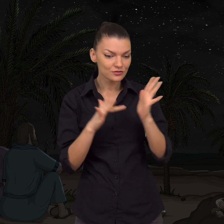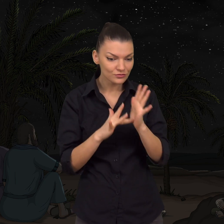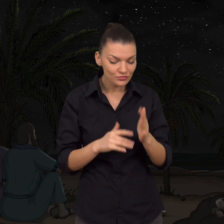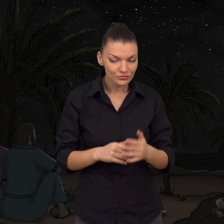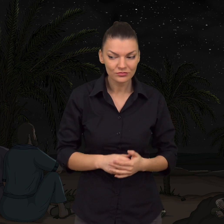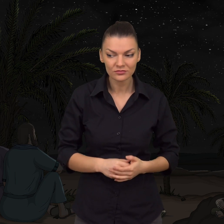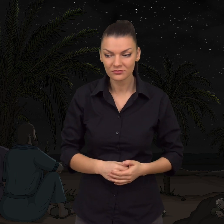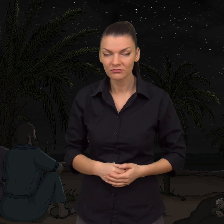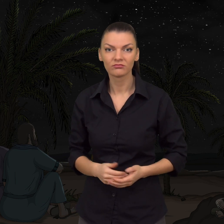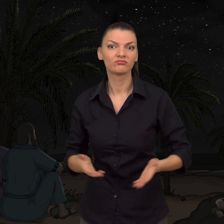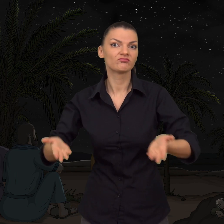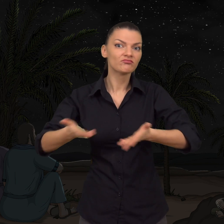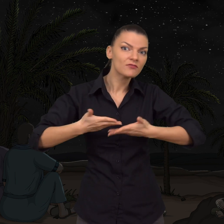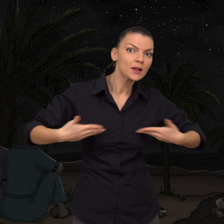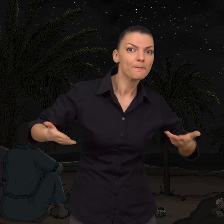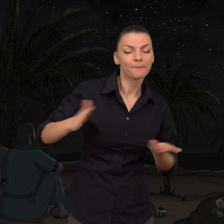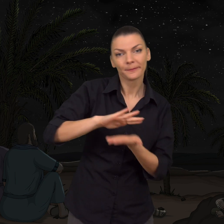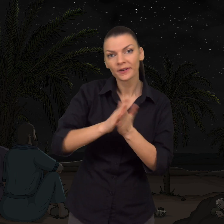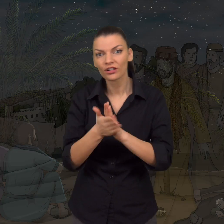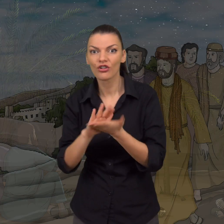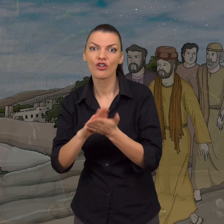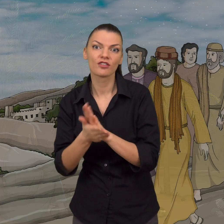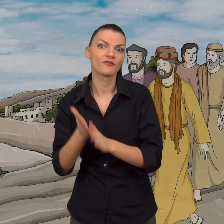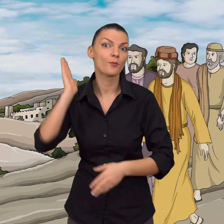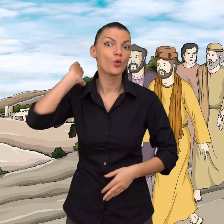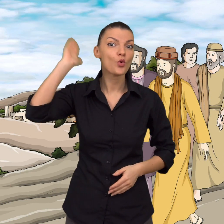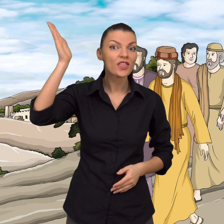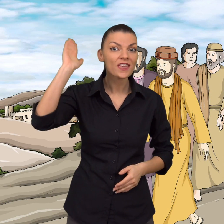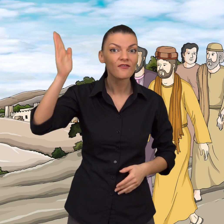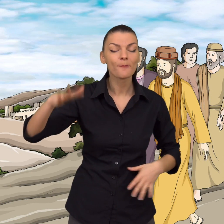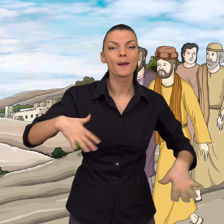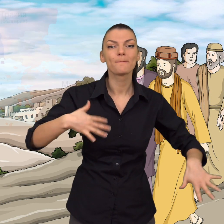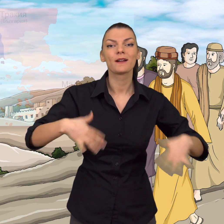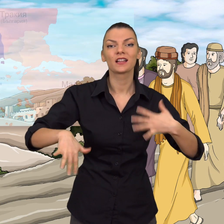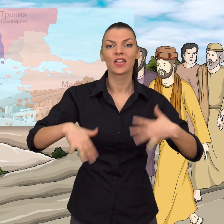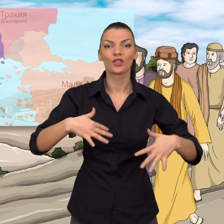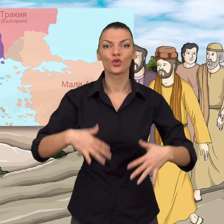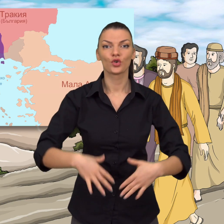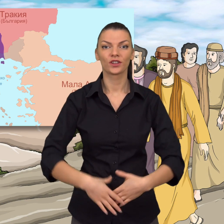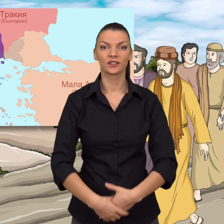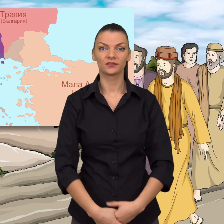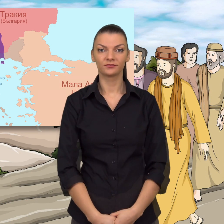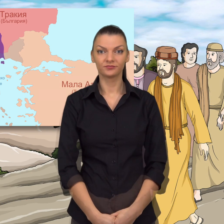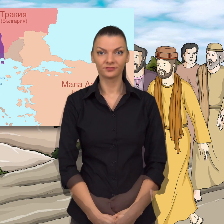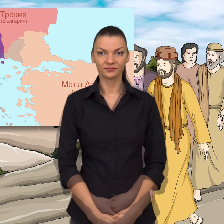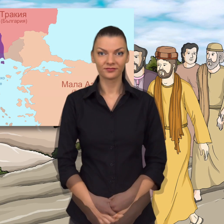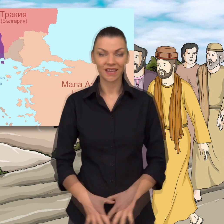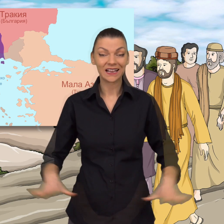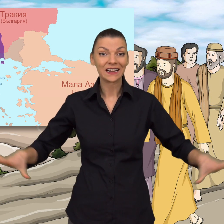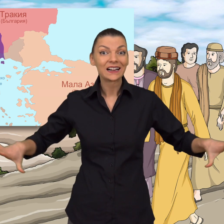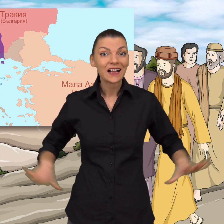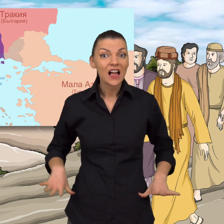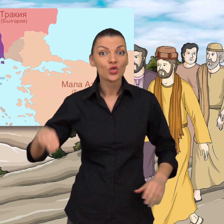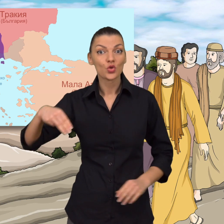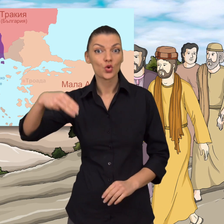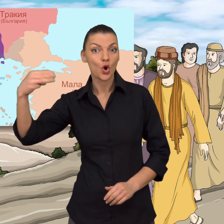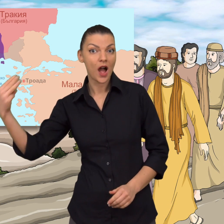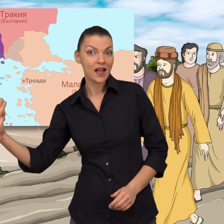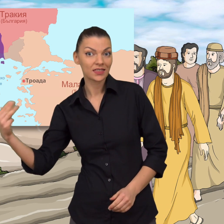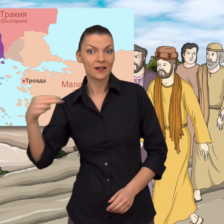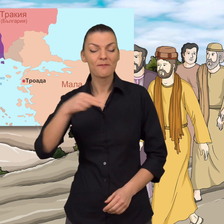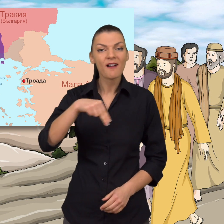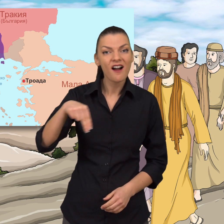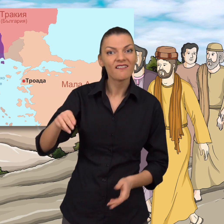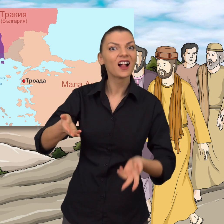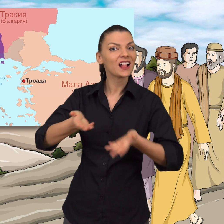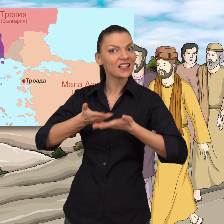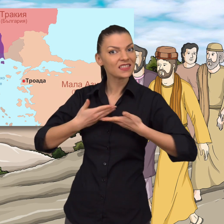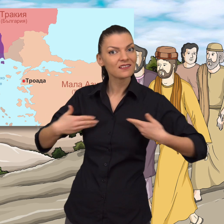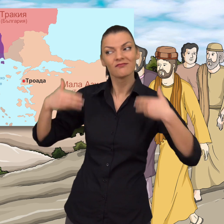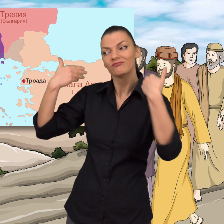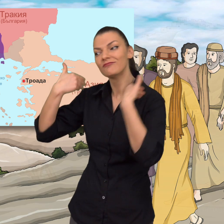As soon as Paul had seen the vision, we got ready to leave for Macedonia, concluding that God had called us to preach the gospel to them.